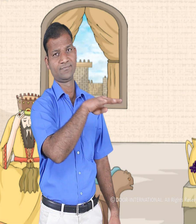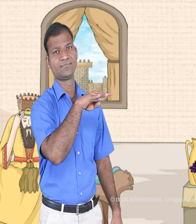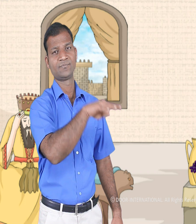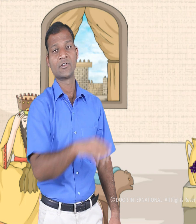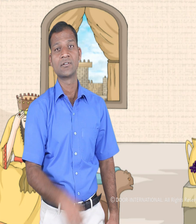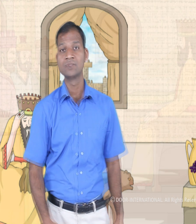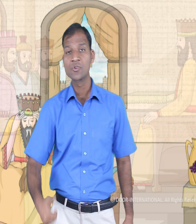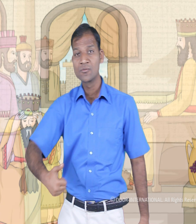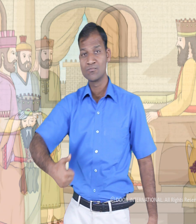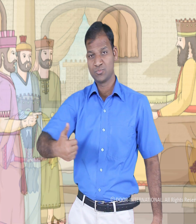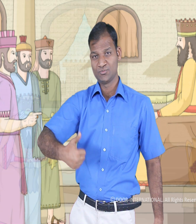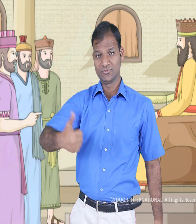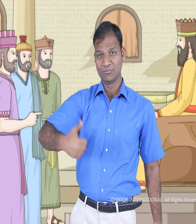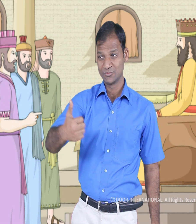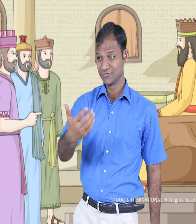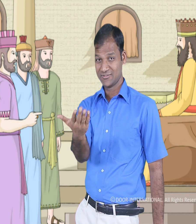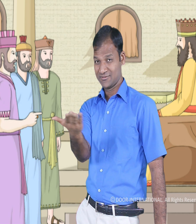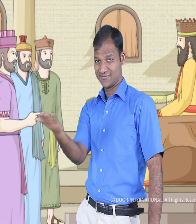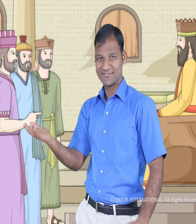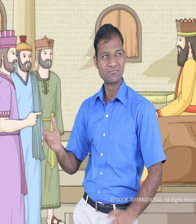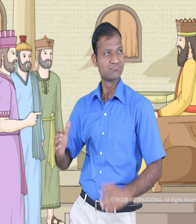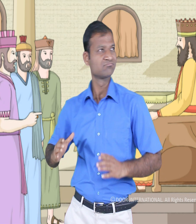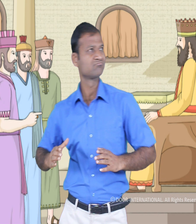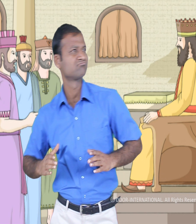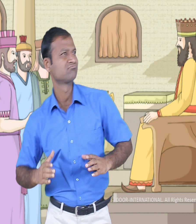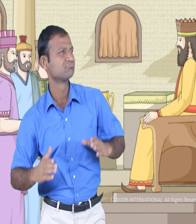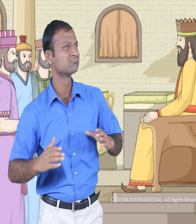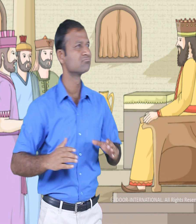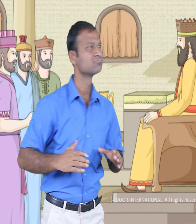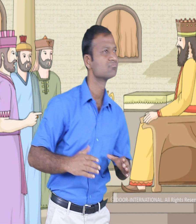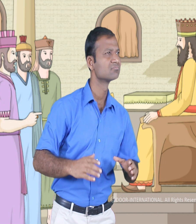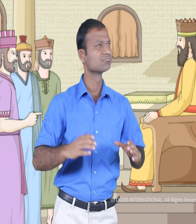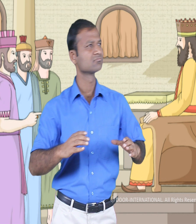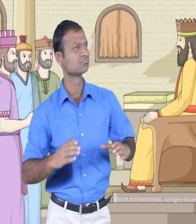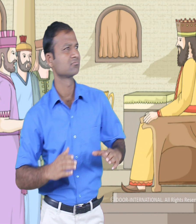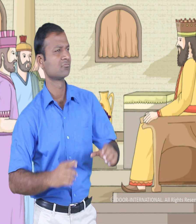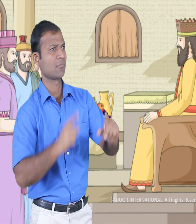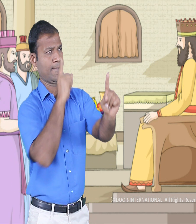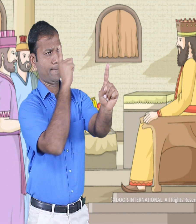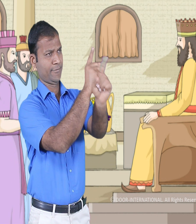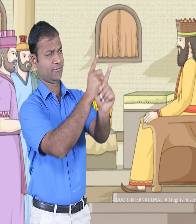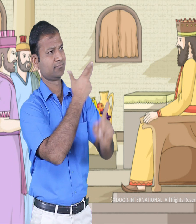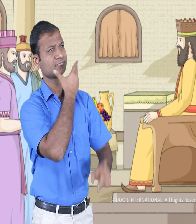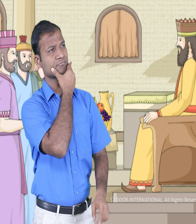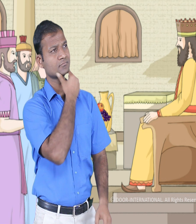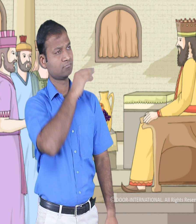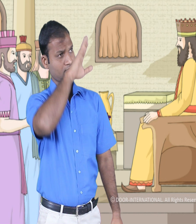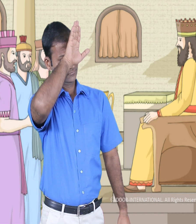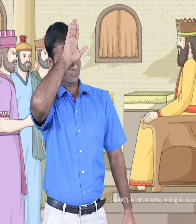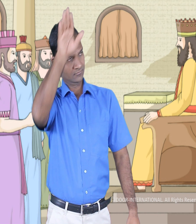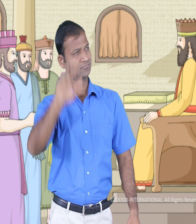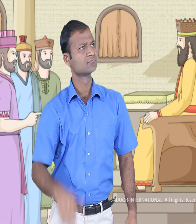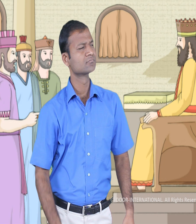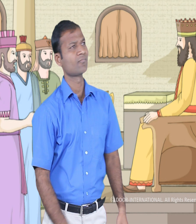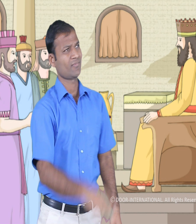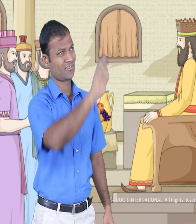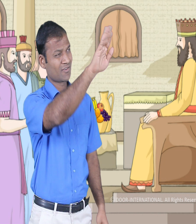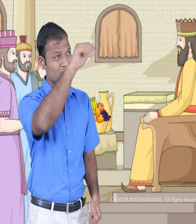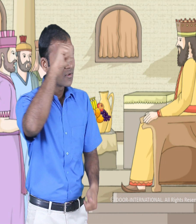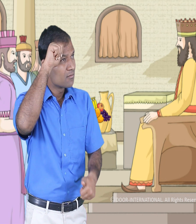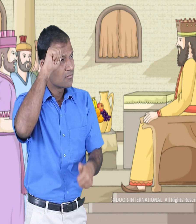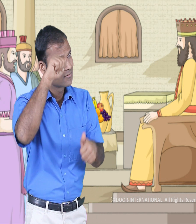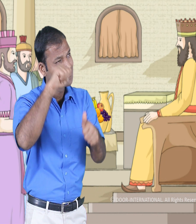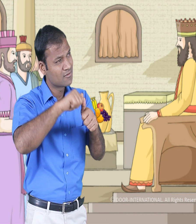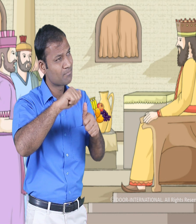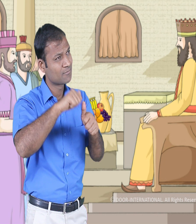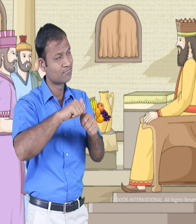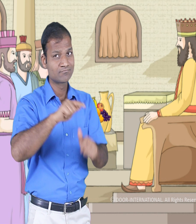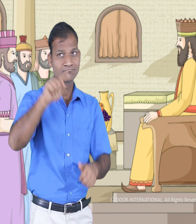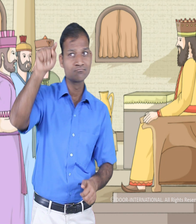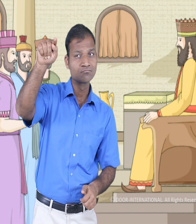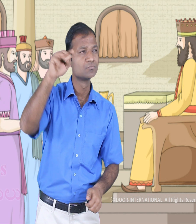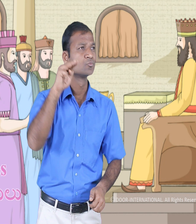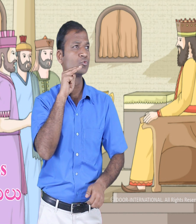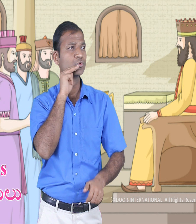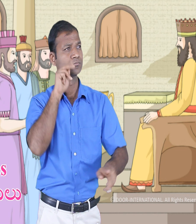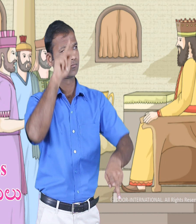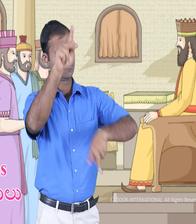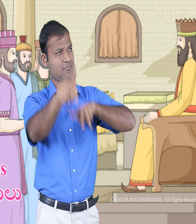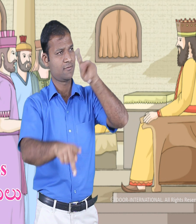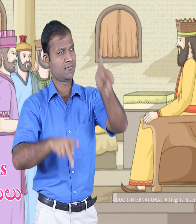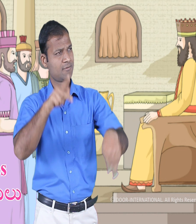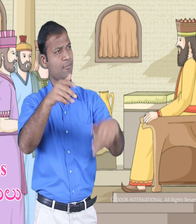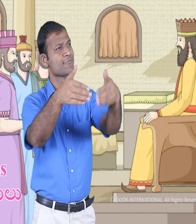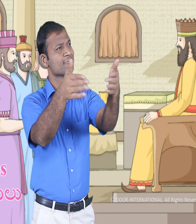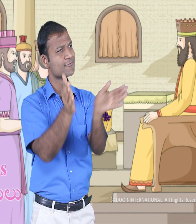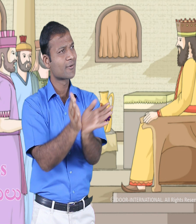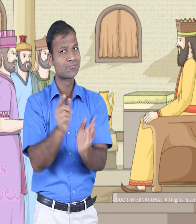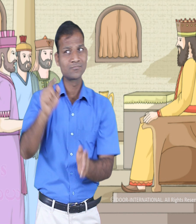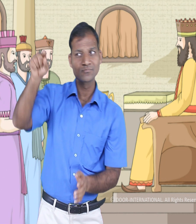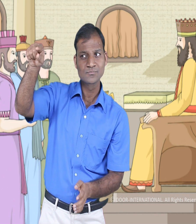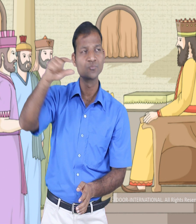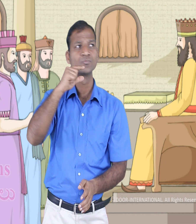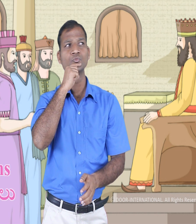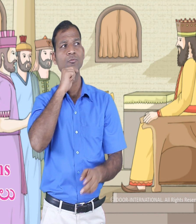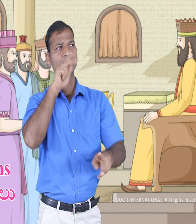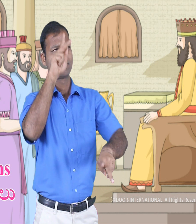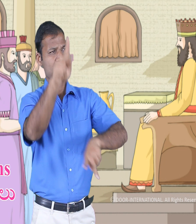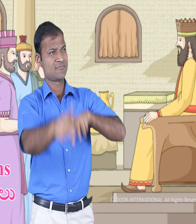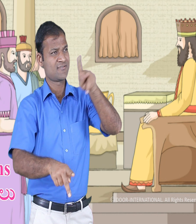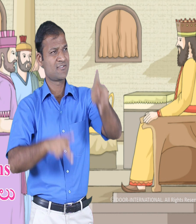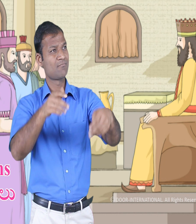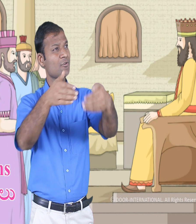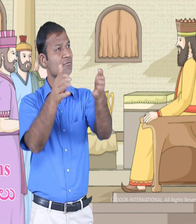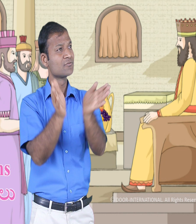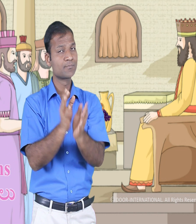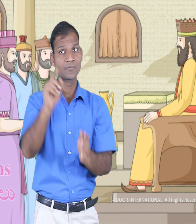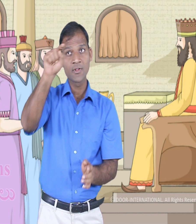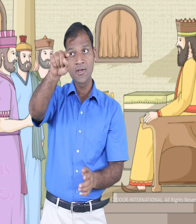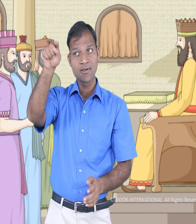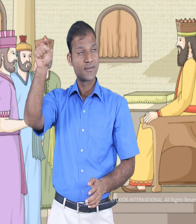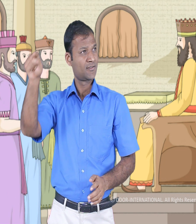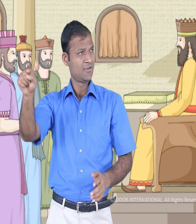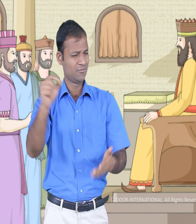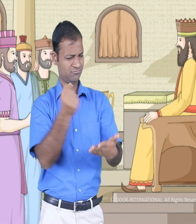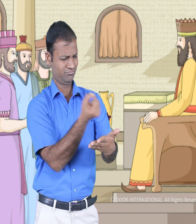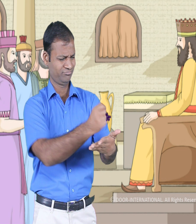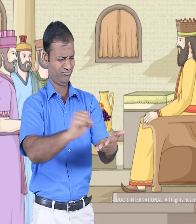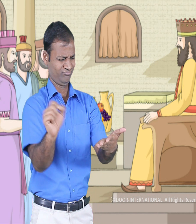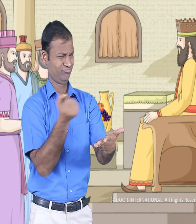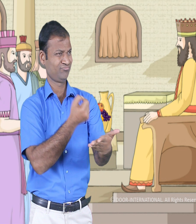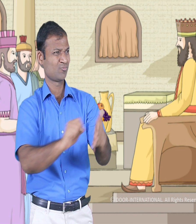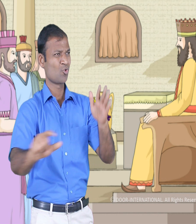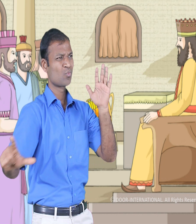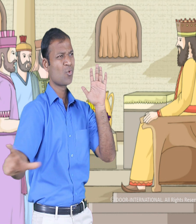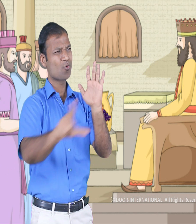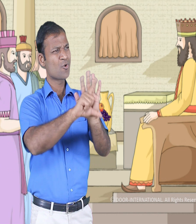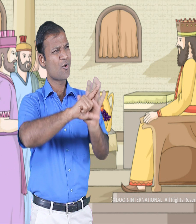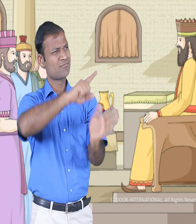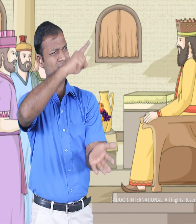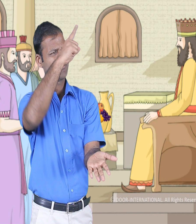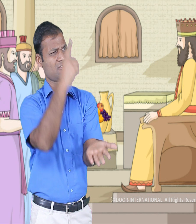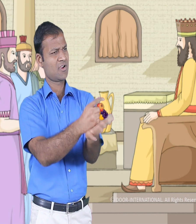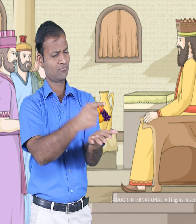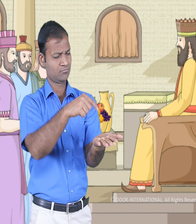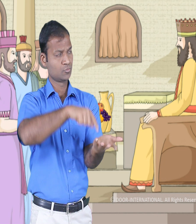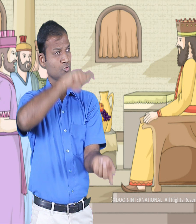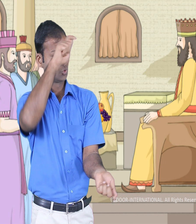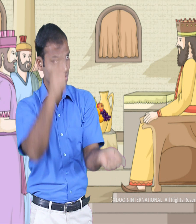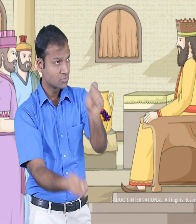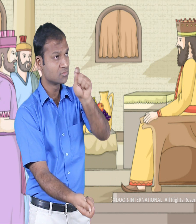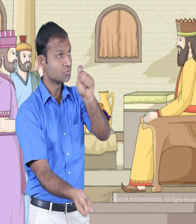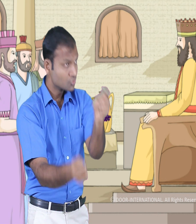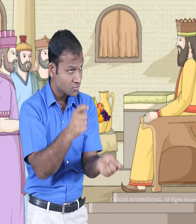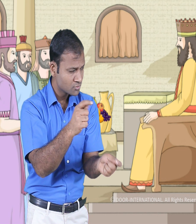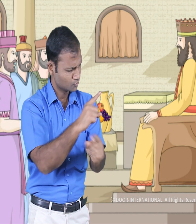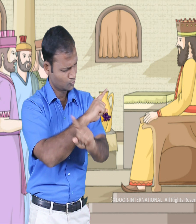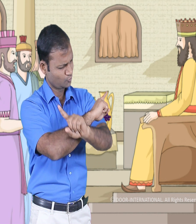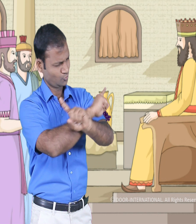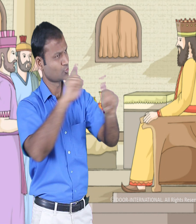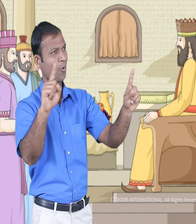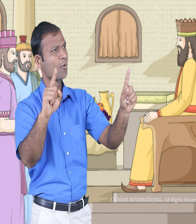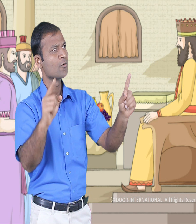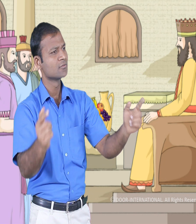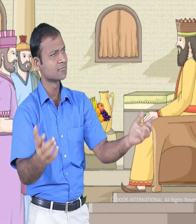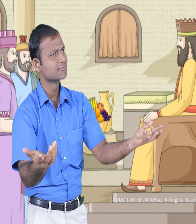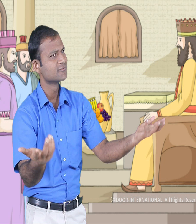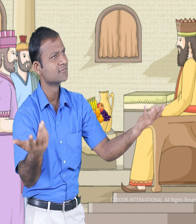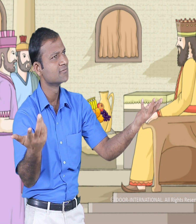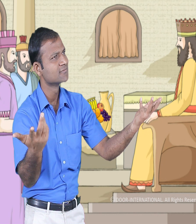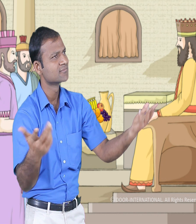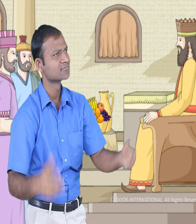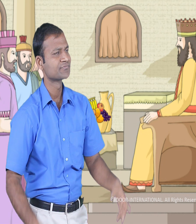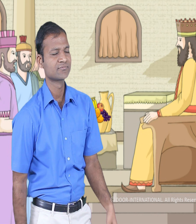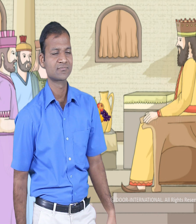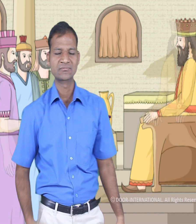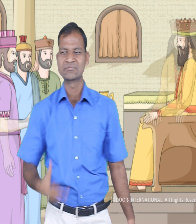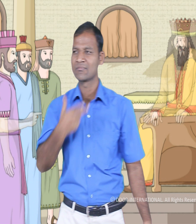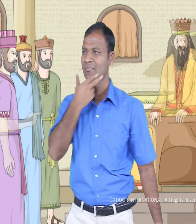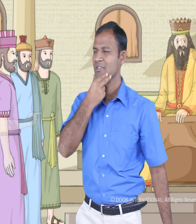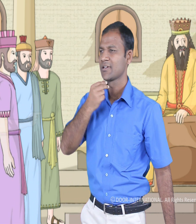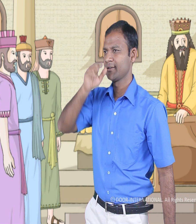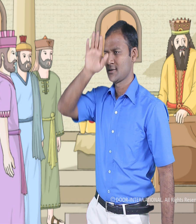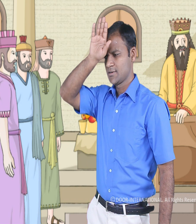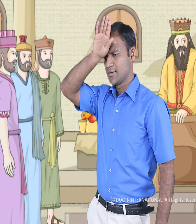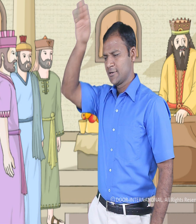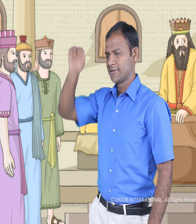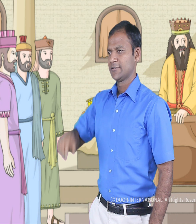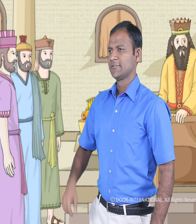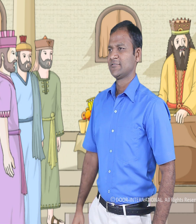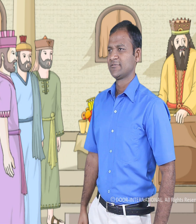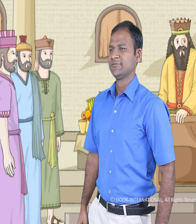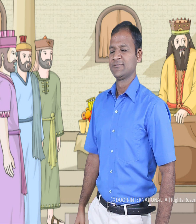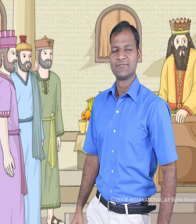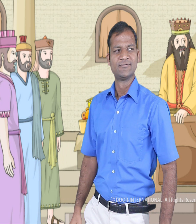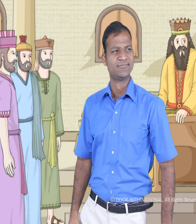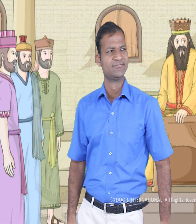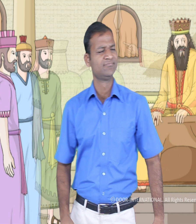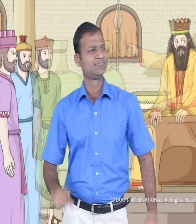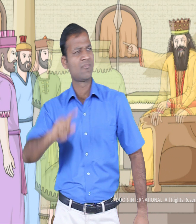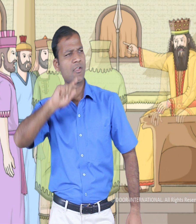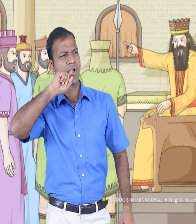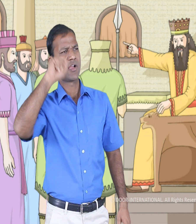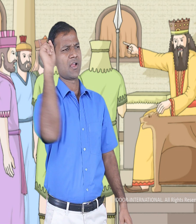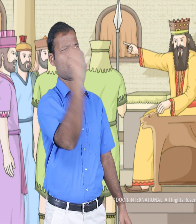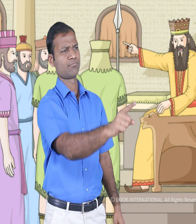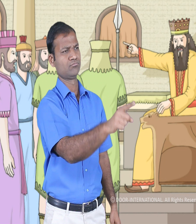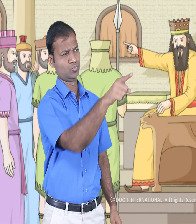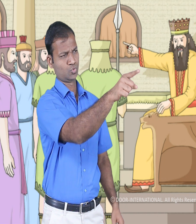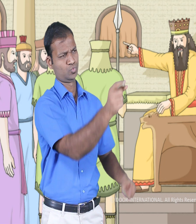Then the men approached the king together and said to him, “Remember, O king, that by the law of the Medes and Persians no decree or ordinance established by the king can be changed.”